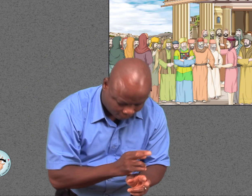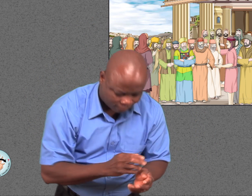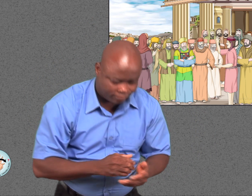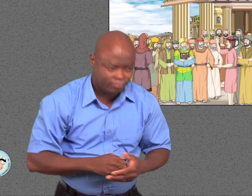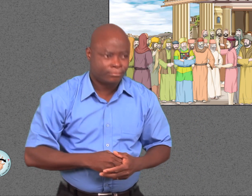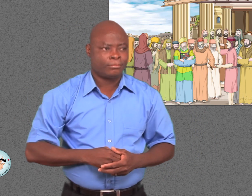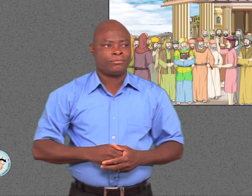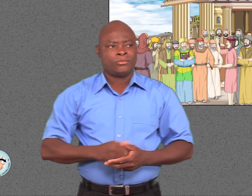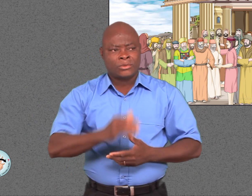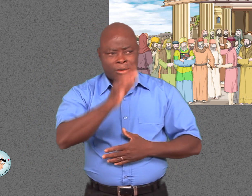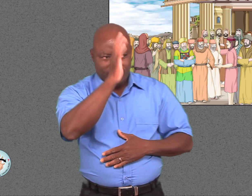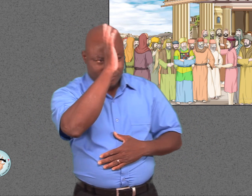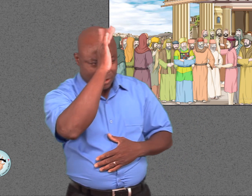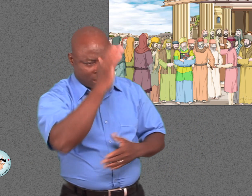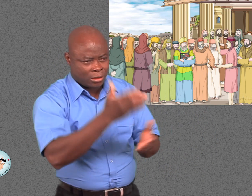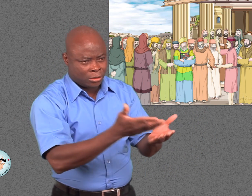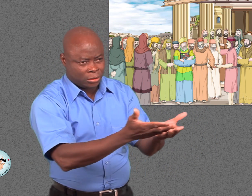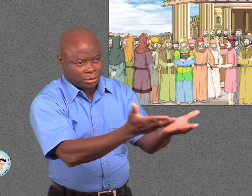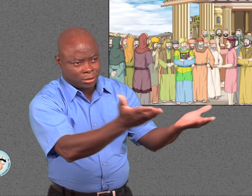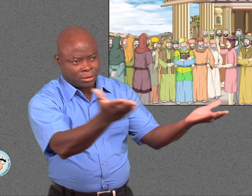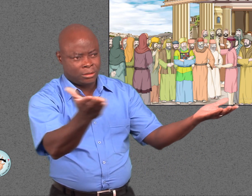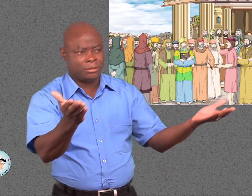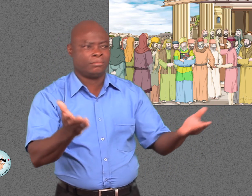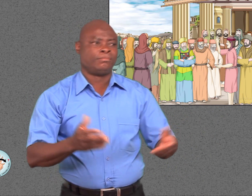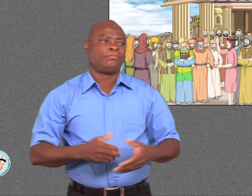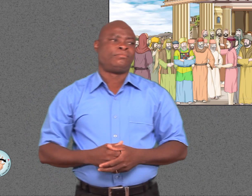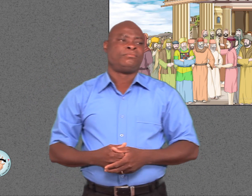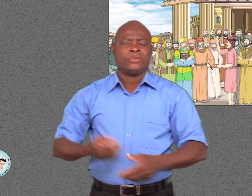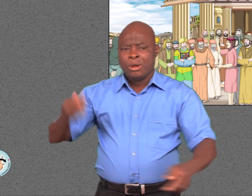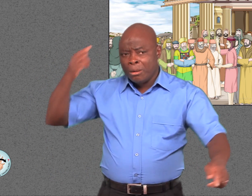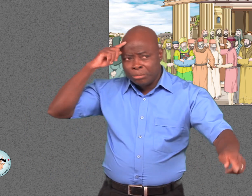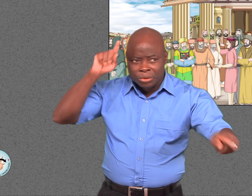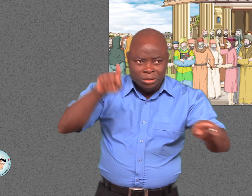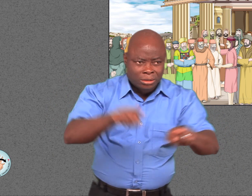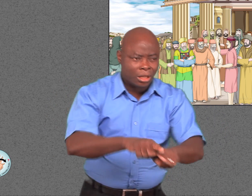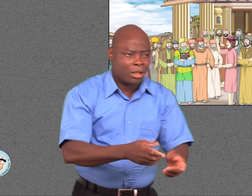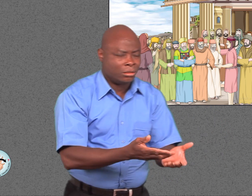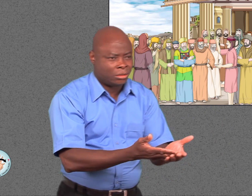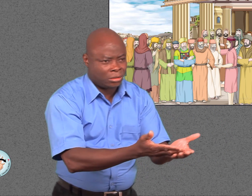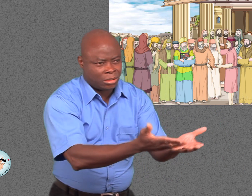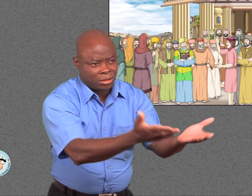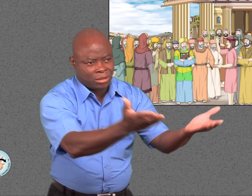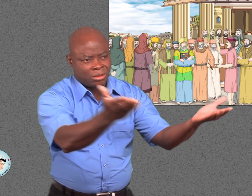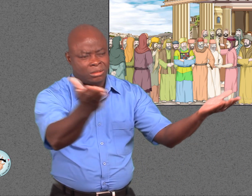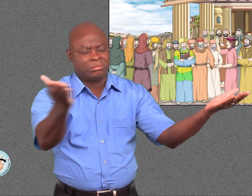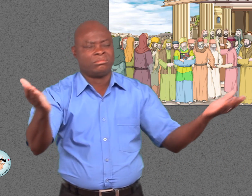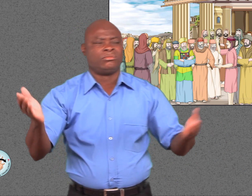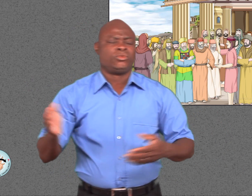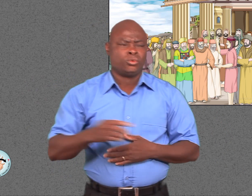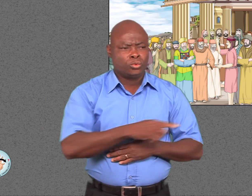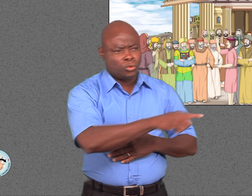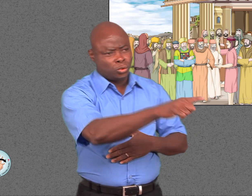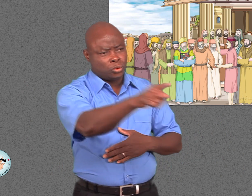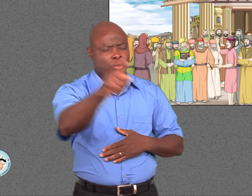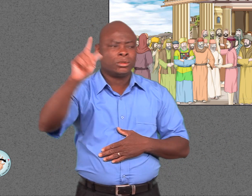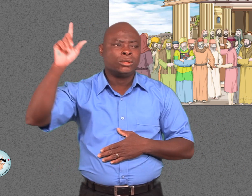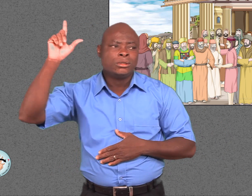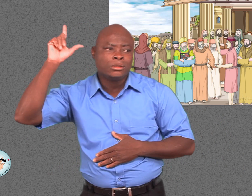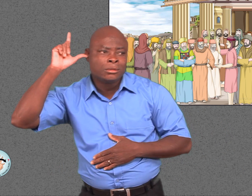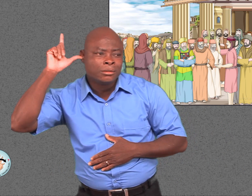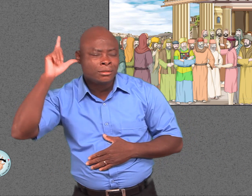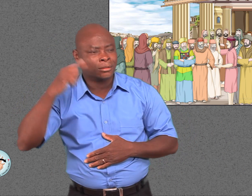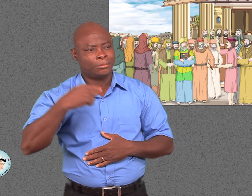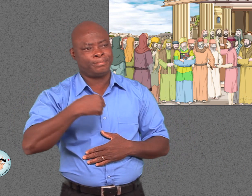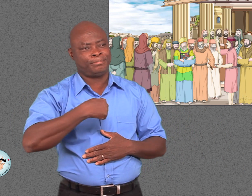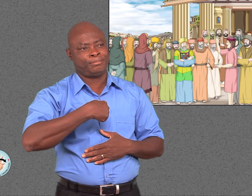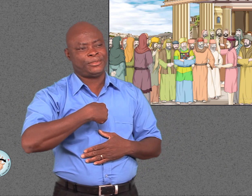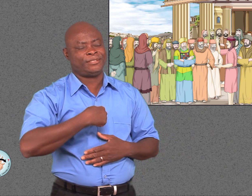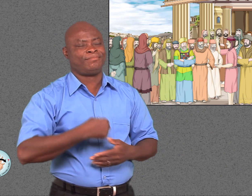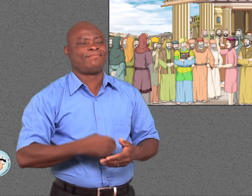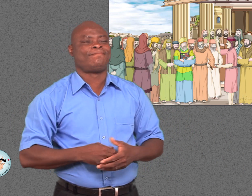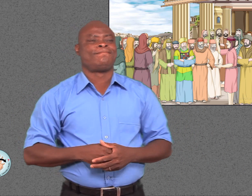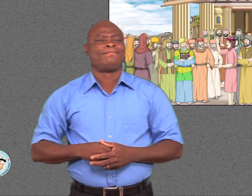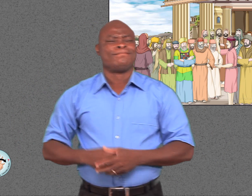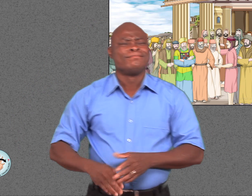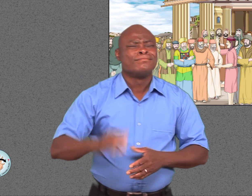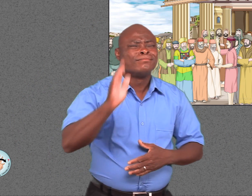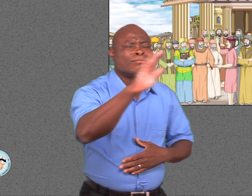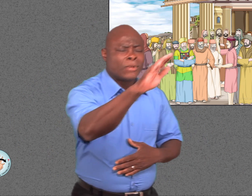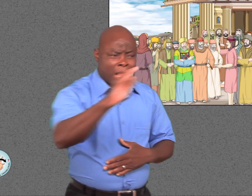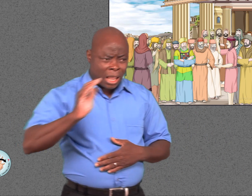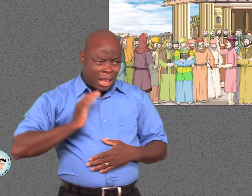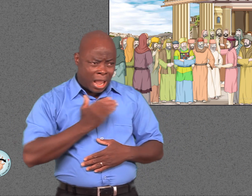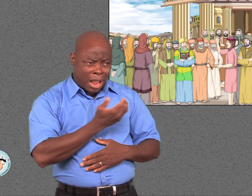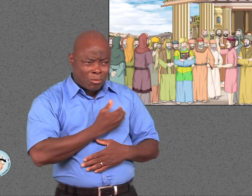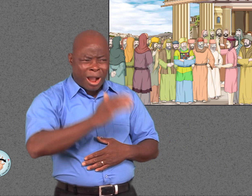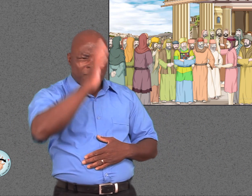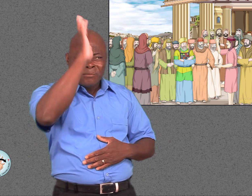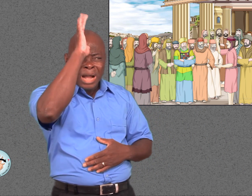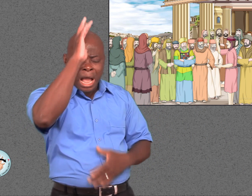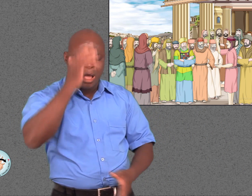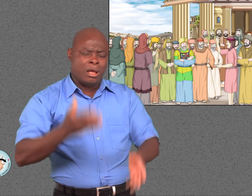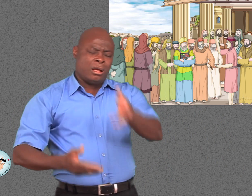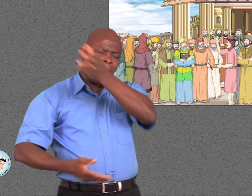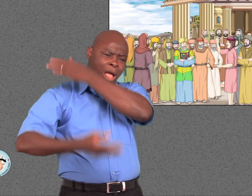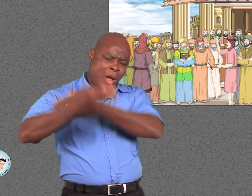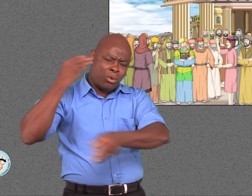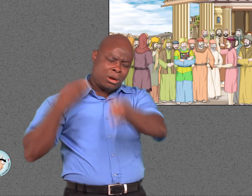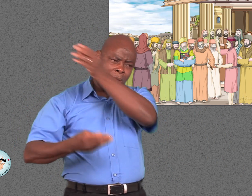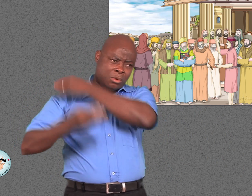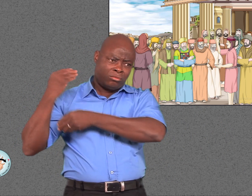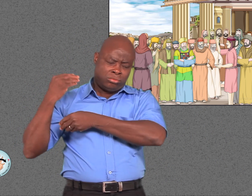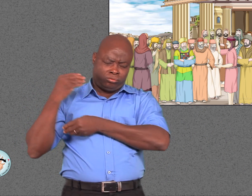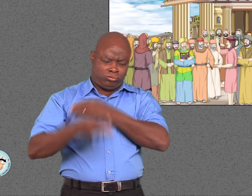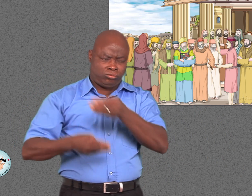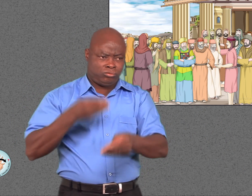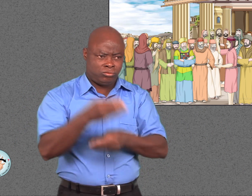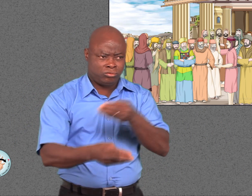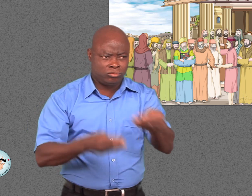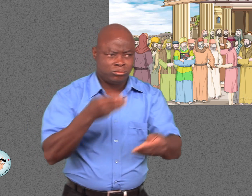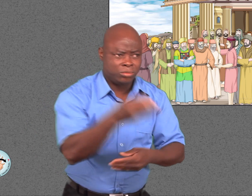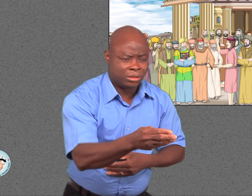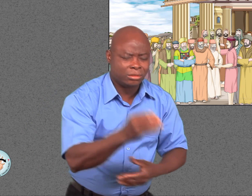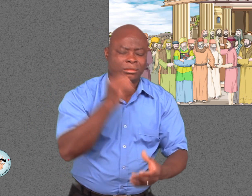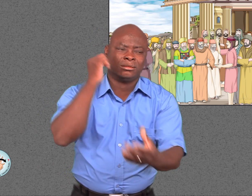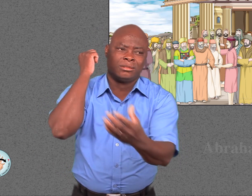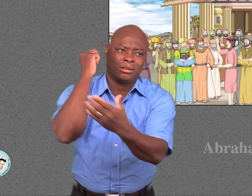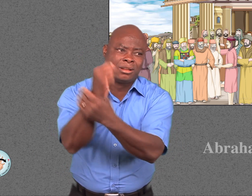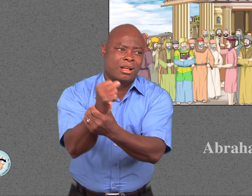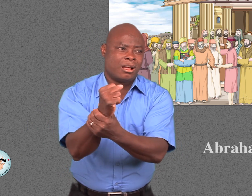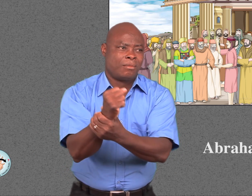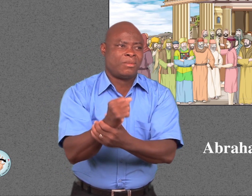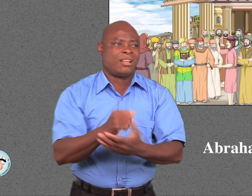And Stephen declared: “Brothers and fathers, listen to me!